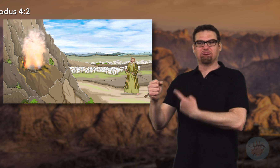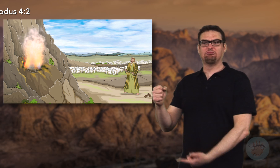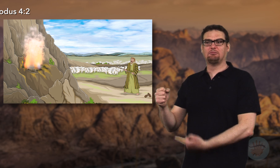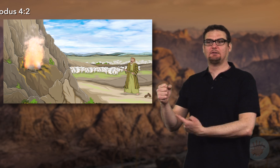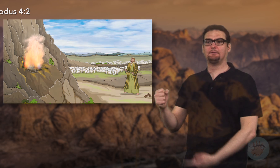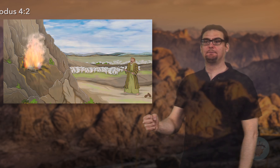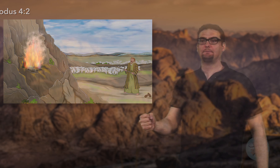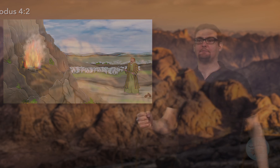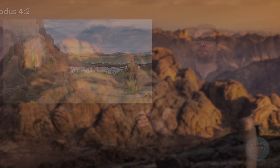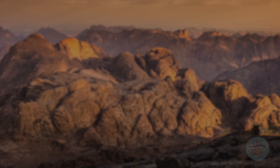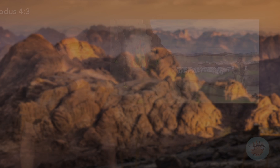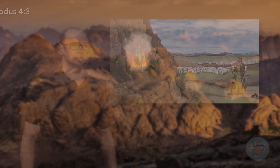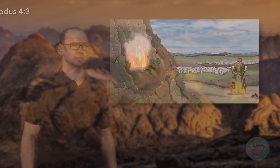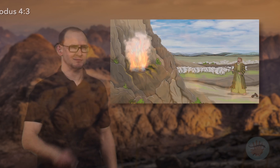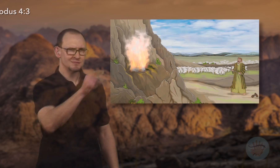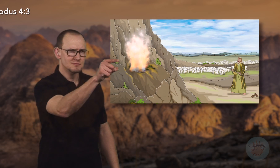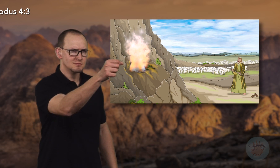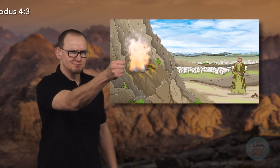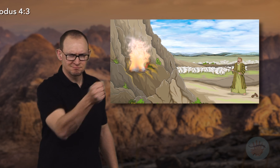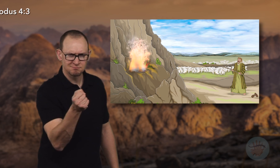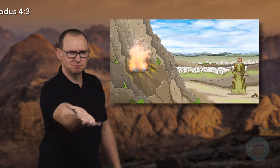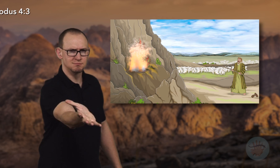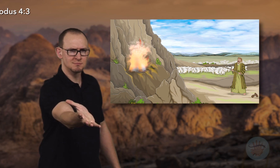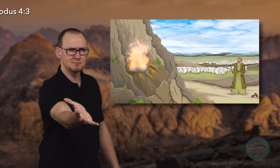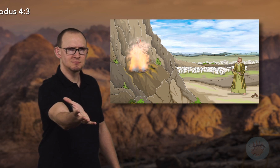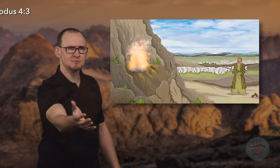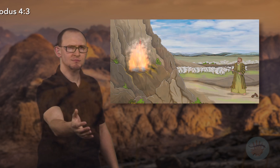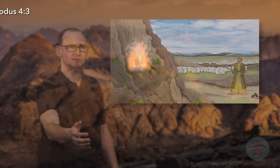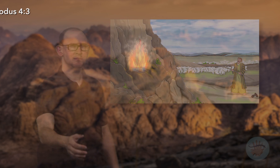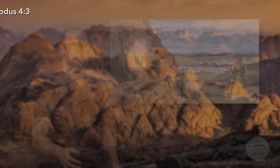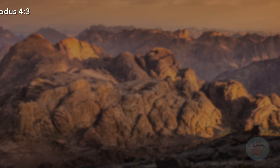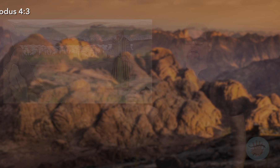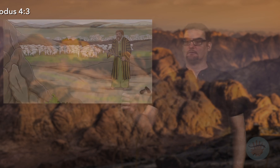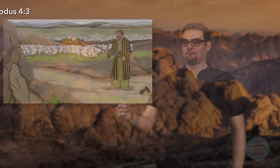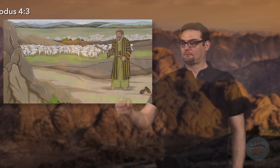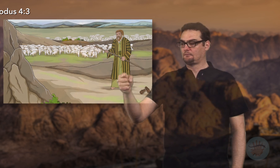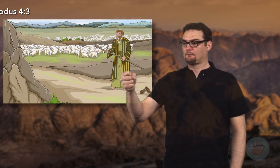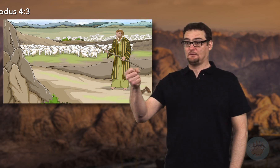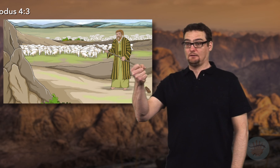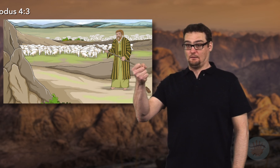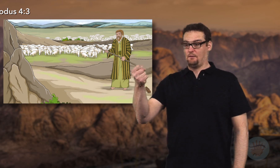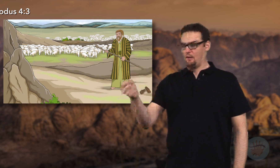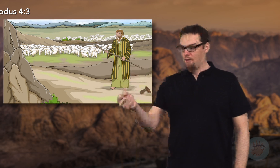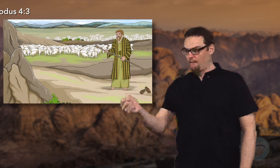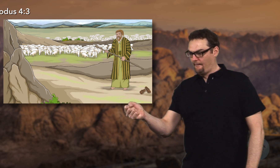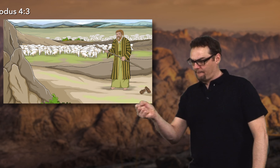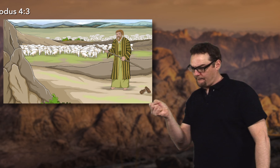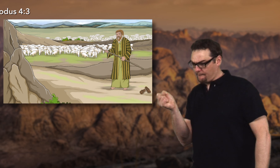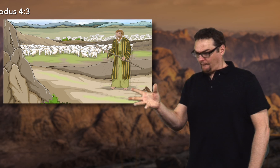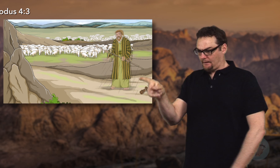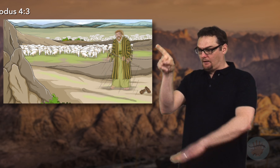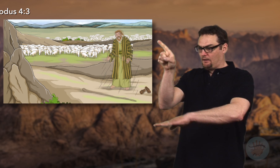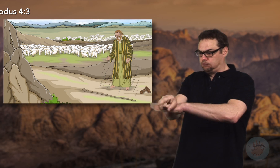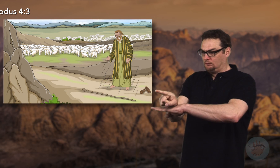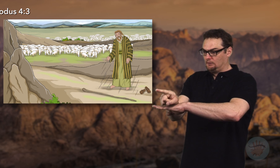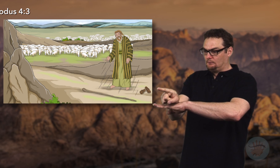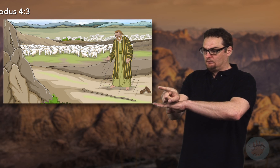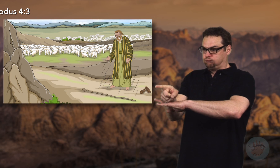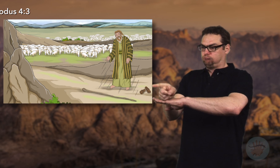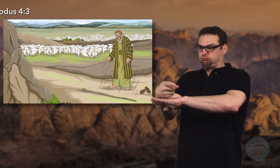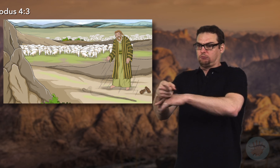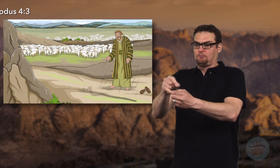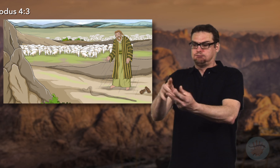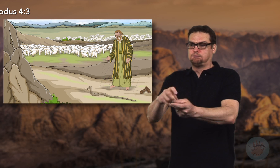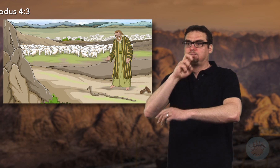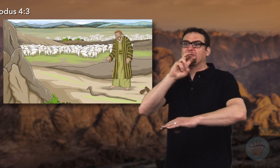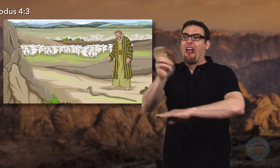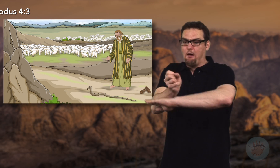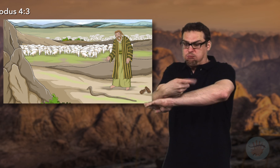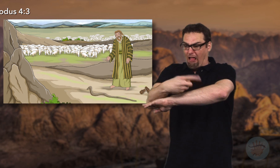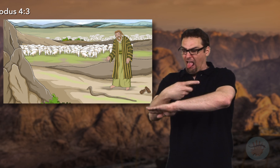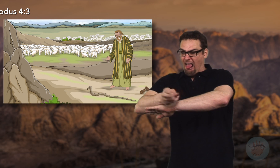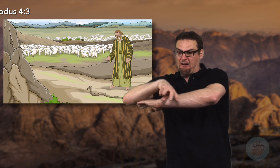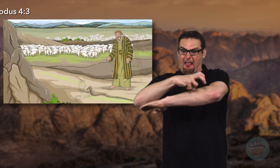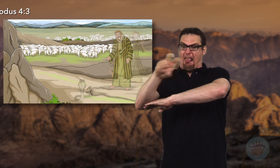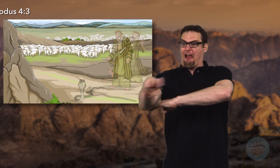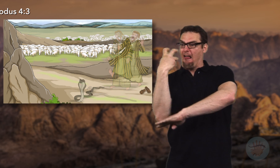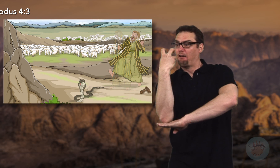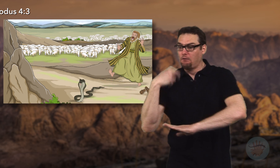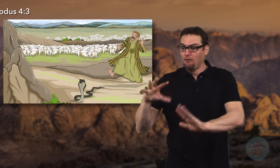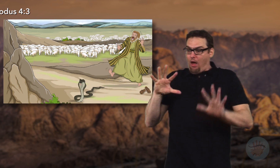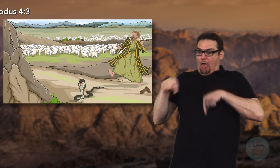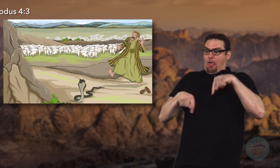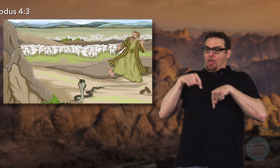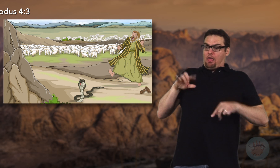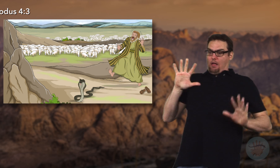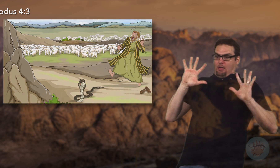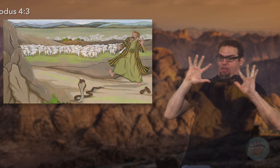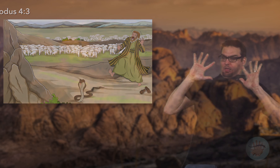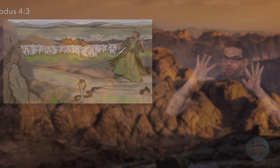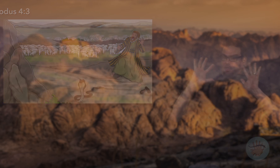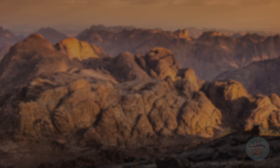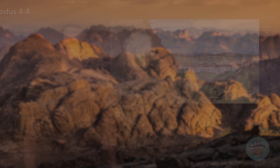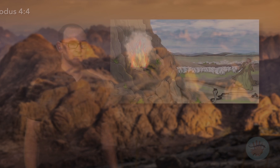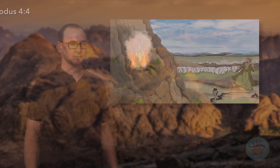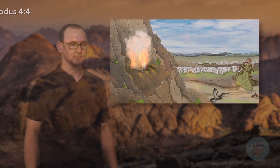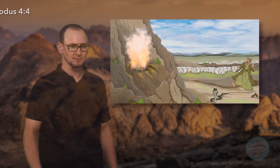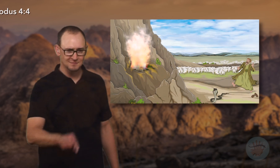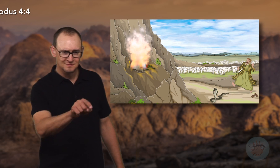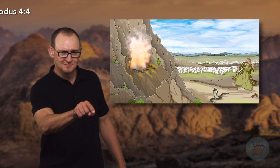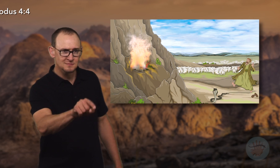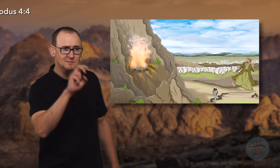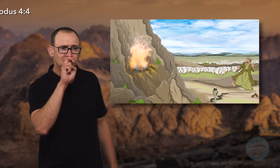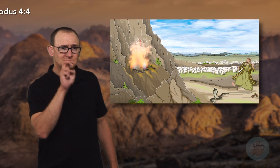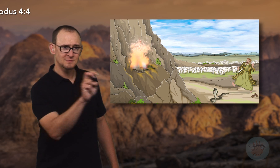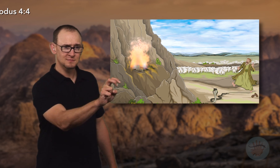“Throw it on the ground,” said the LORD. So Moses threw it on the ground, and it became a snake, and he ran from it.